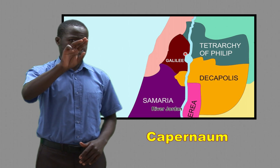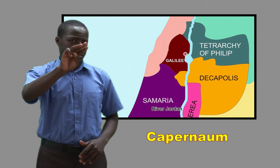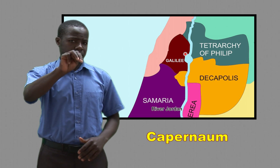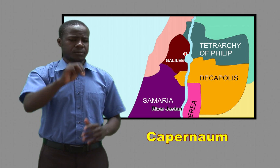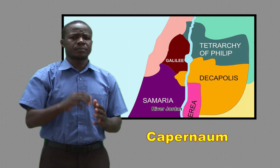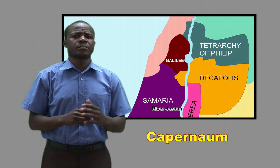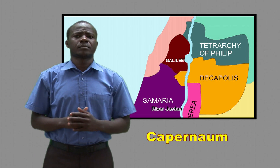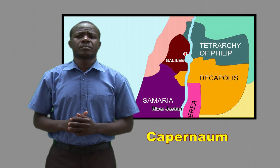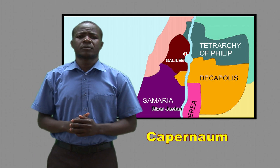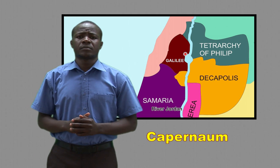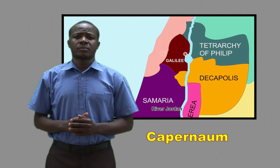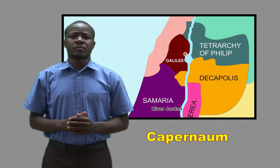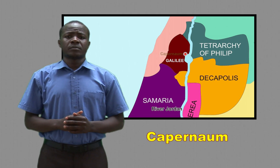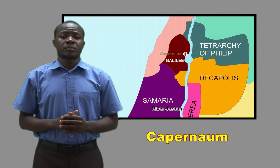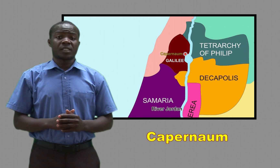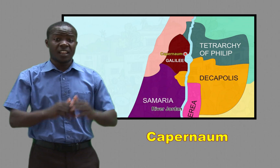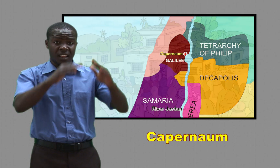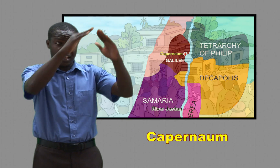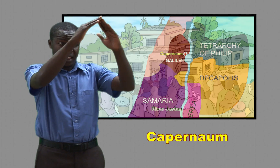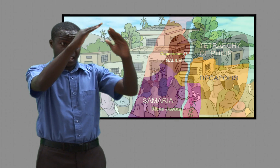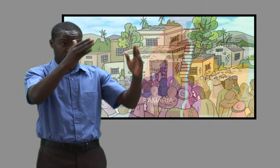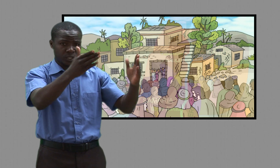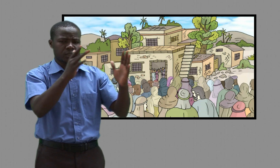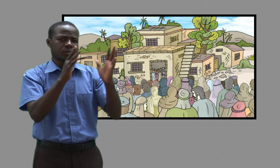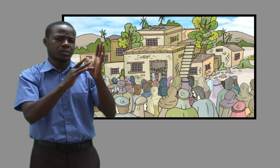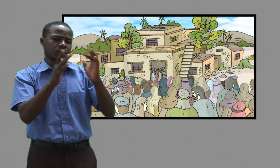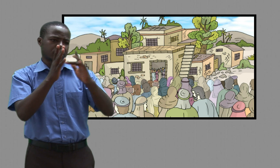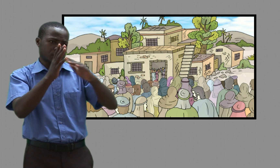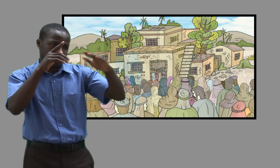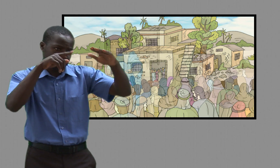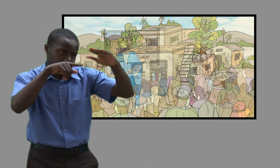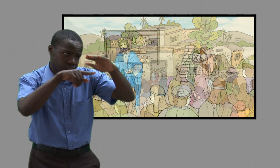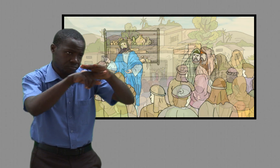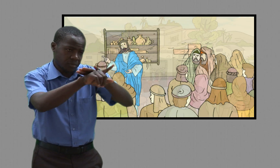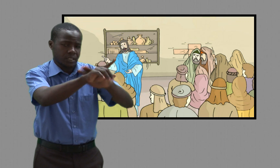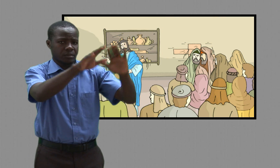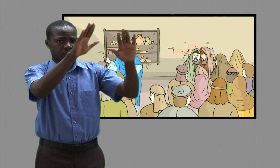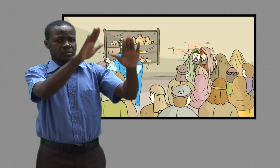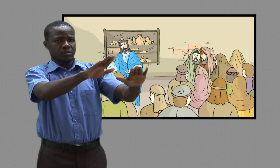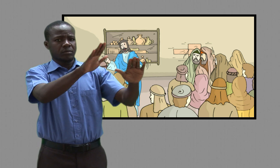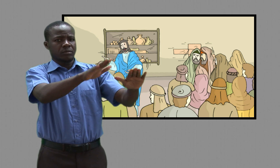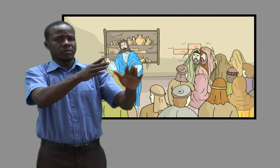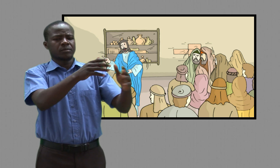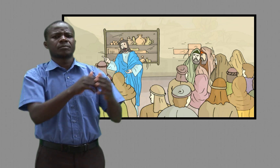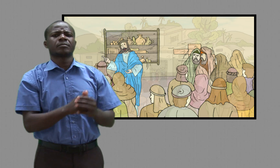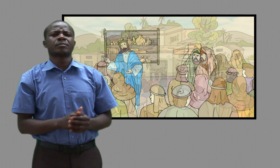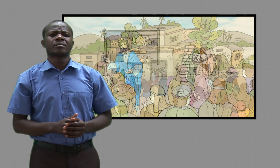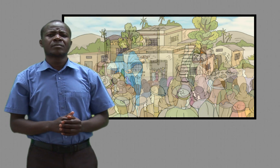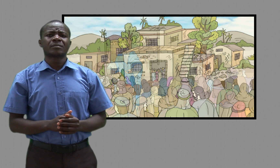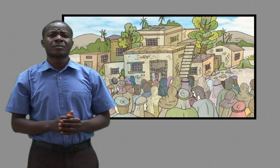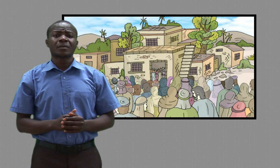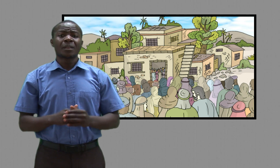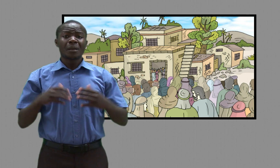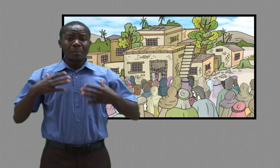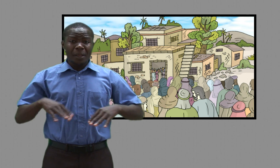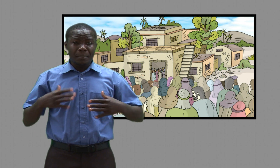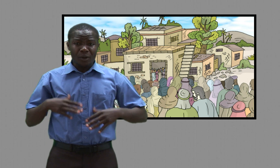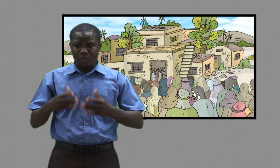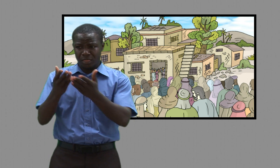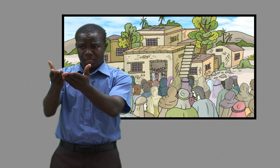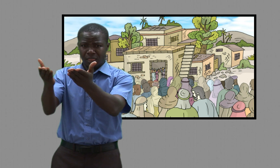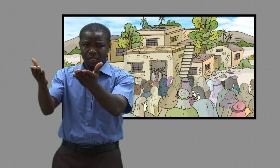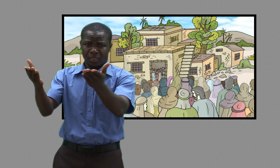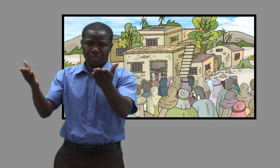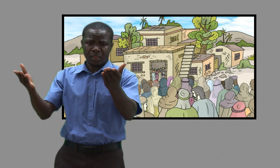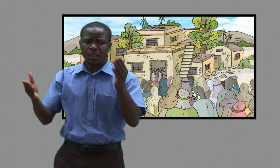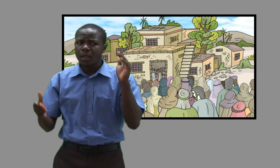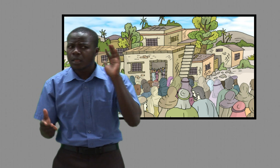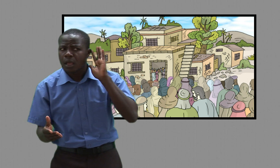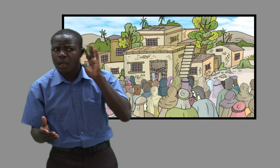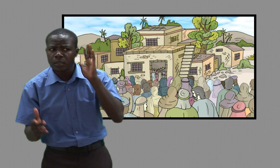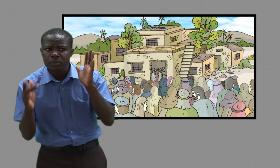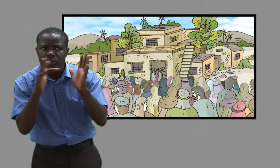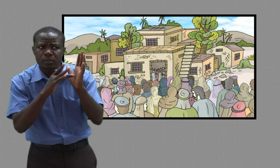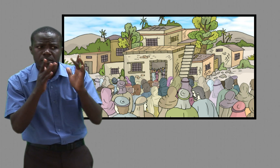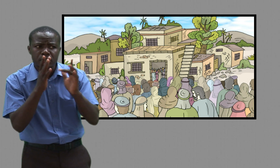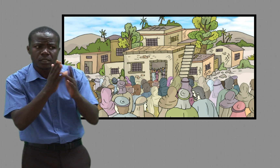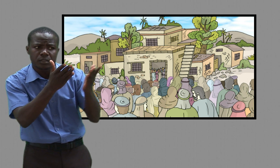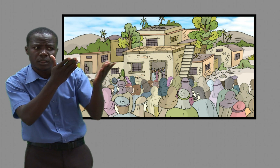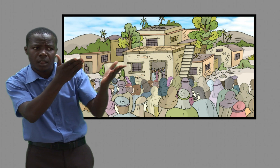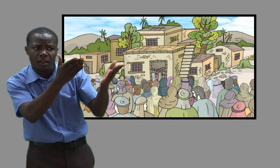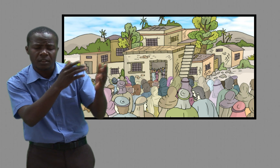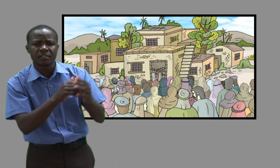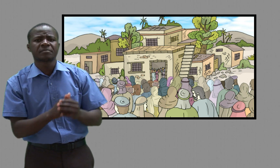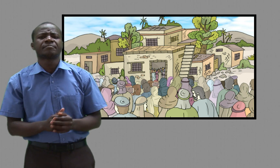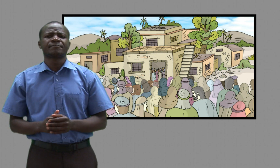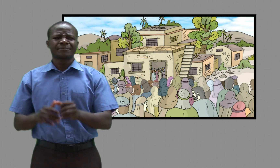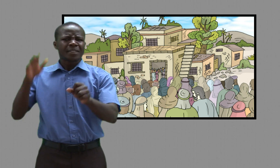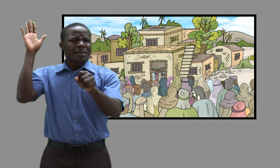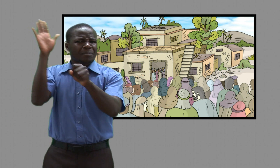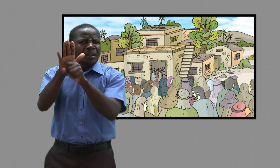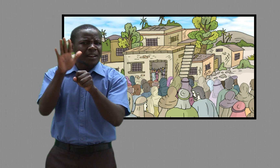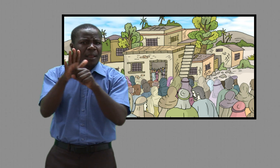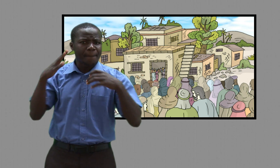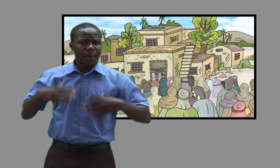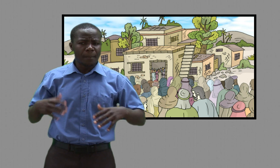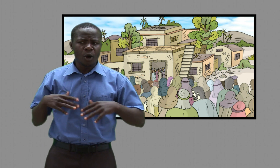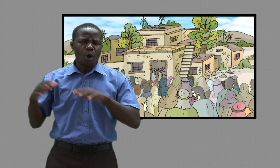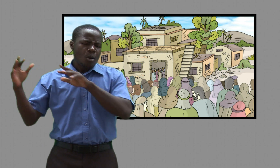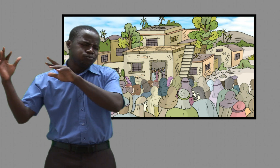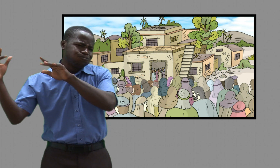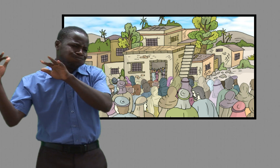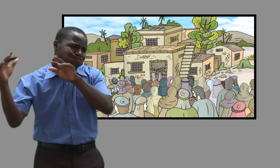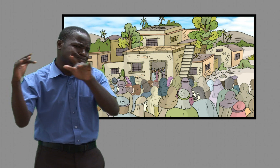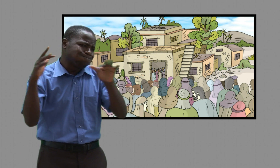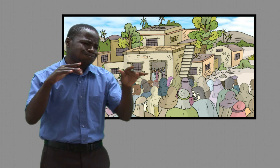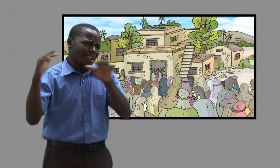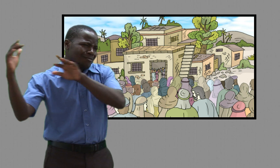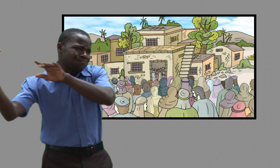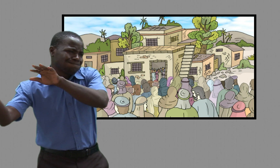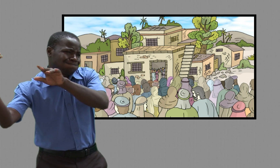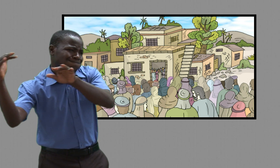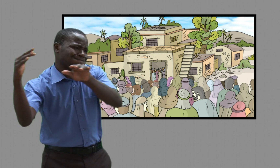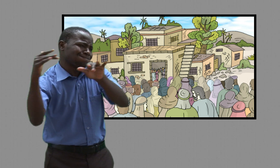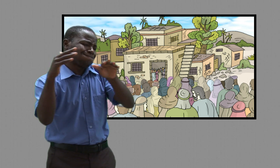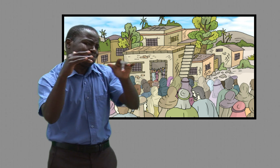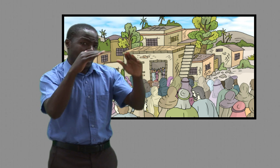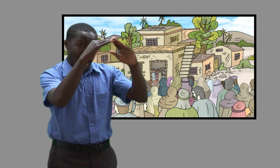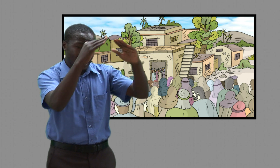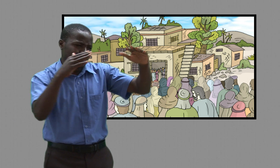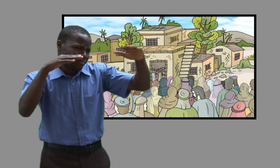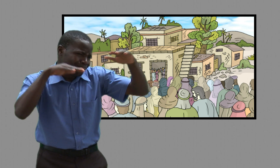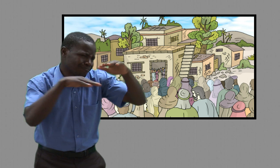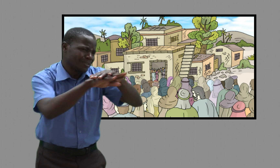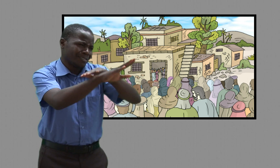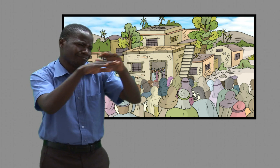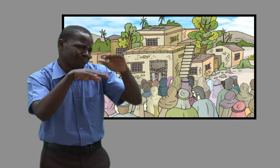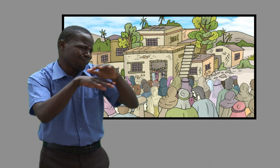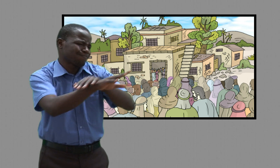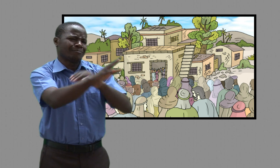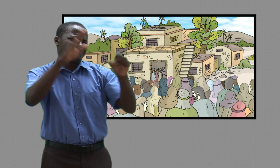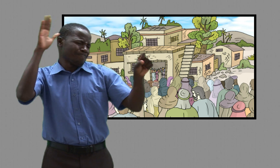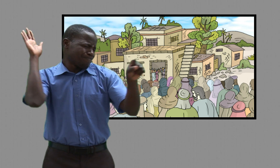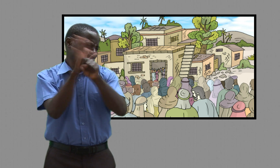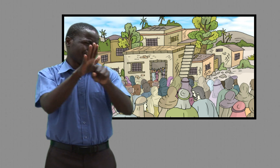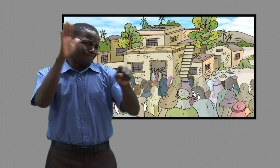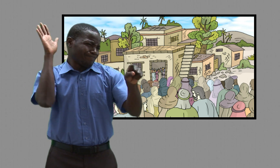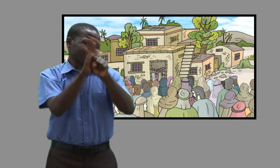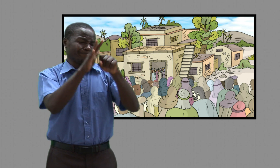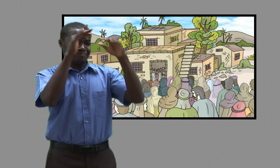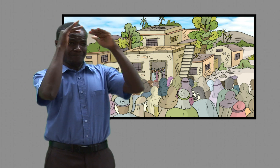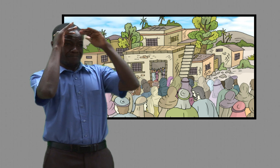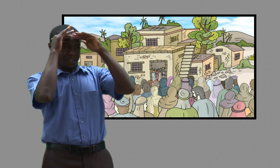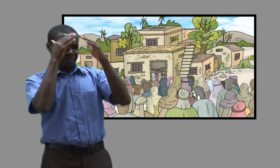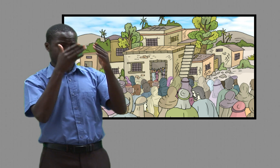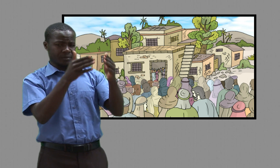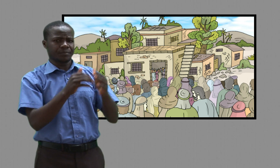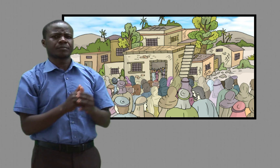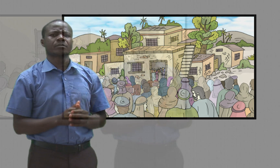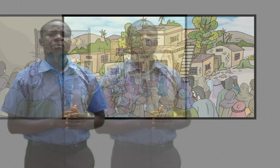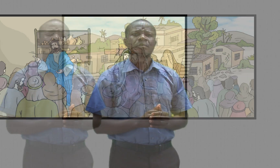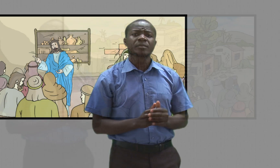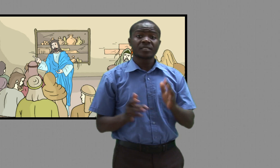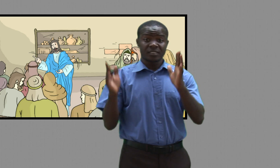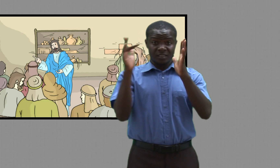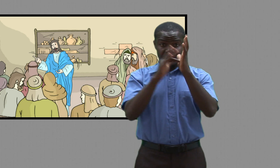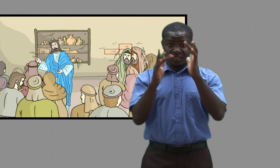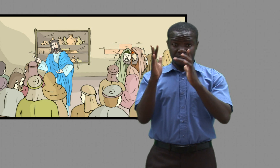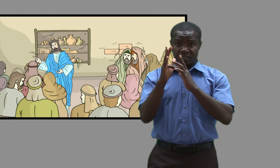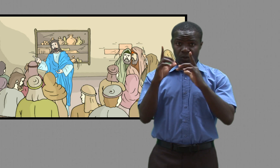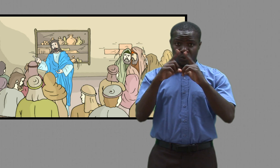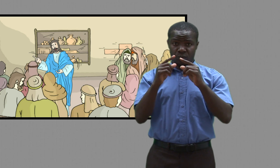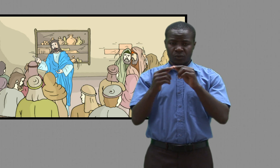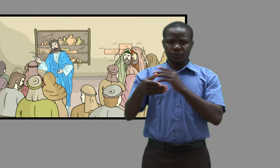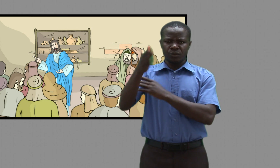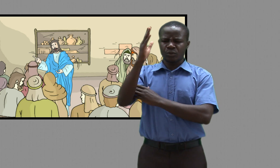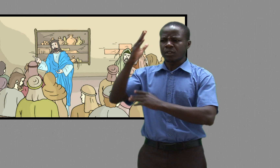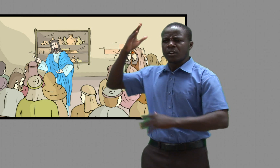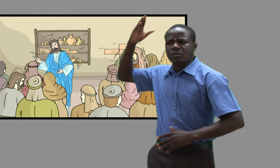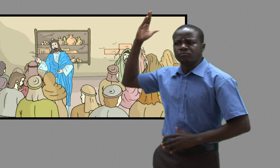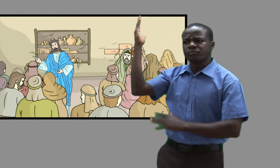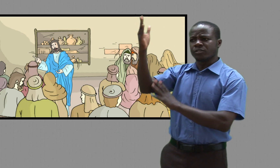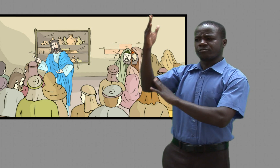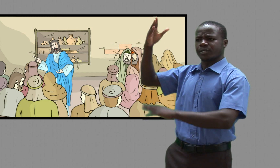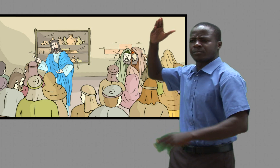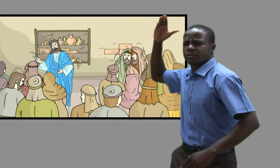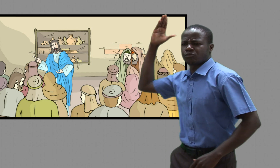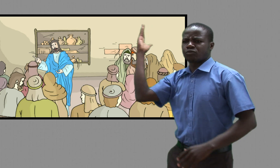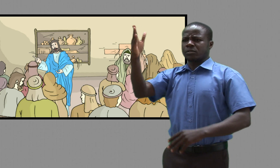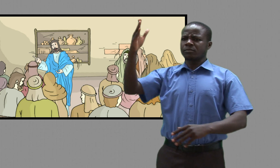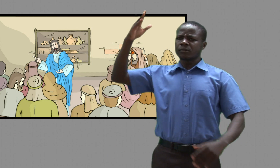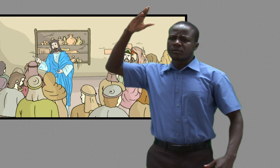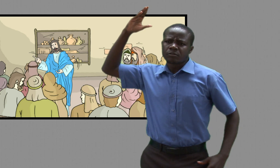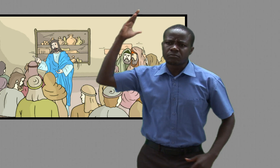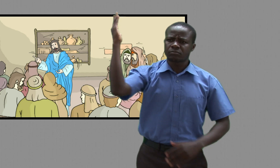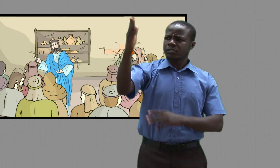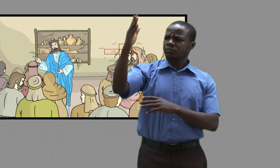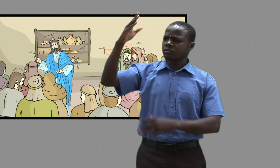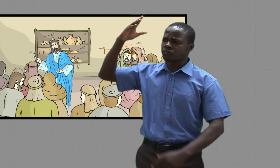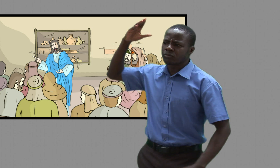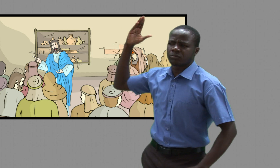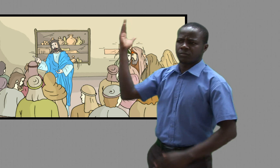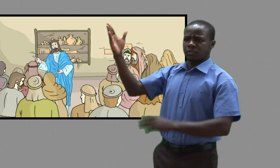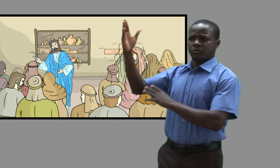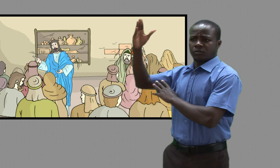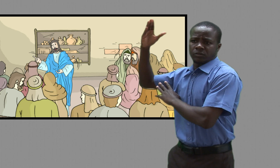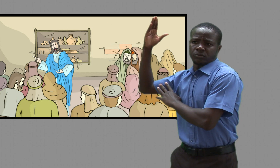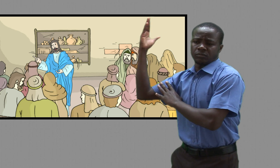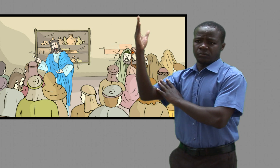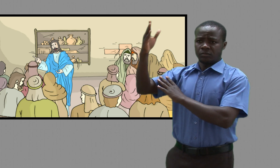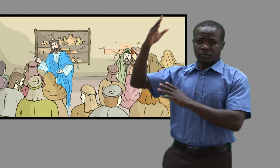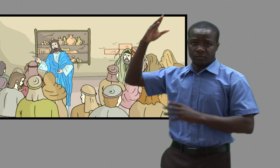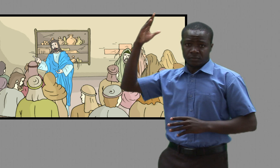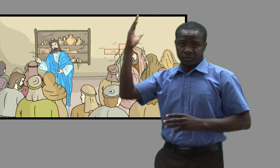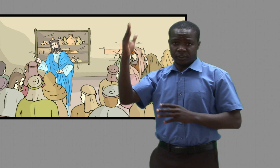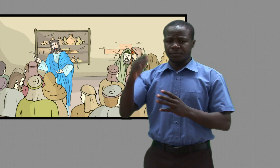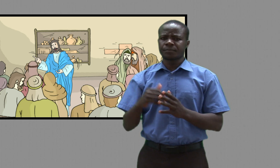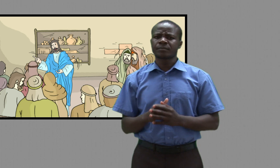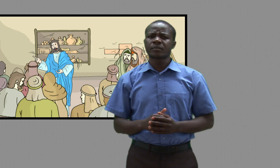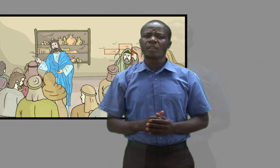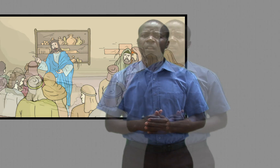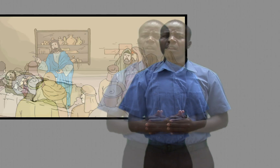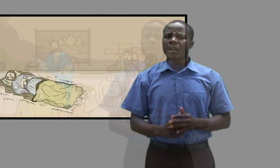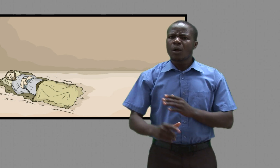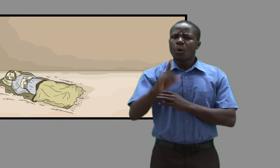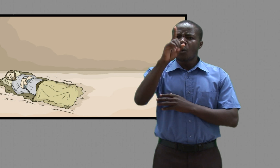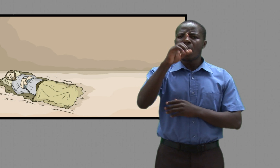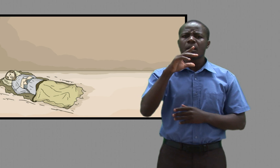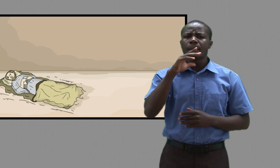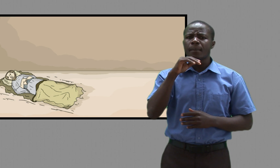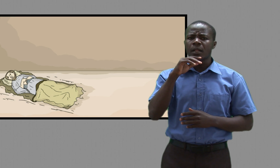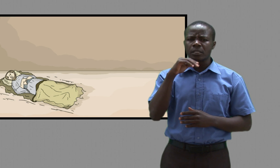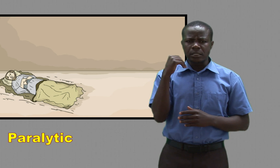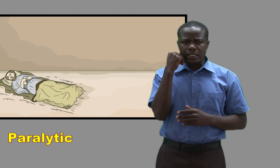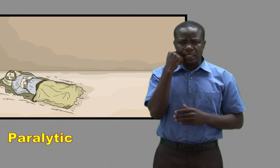And when the people heard that He was home, they gathered in such large numbers that there was no more room, not even outside the door, as Jesus spoke the word to them.